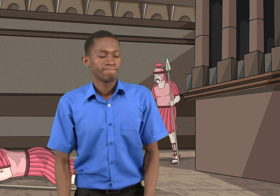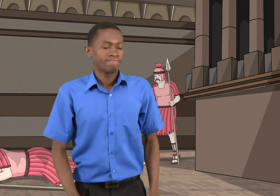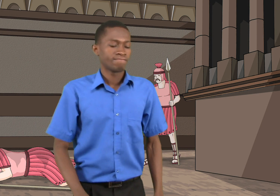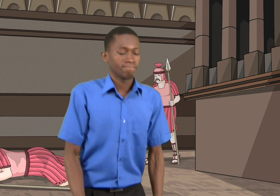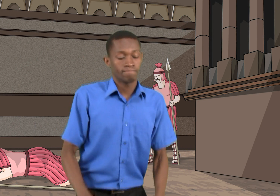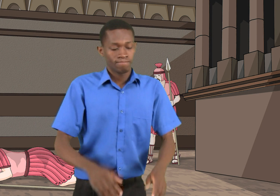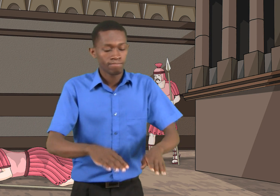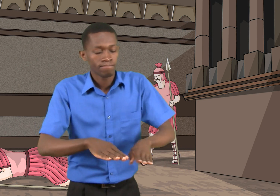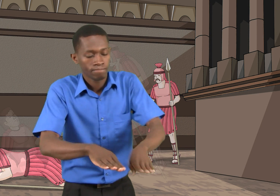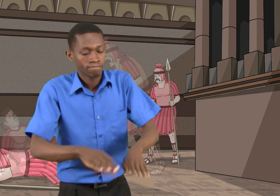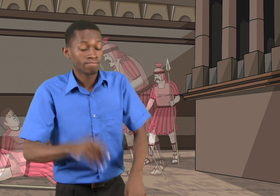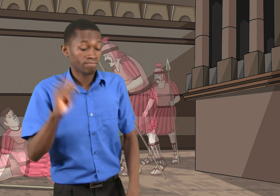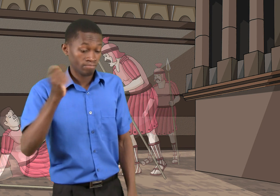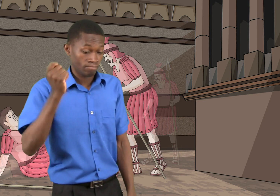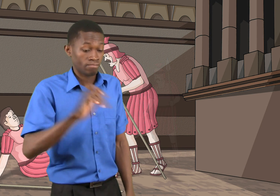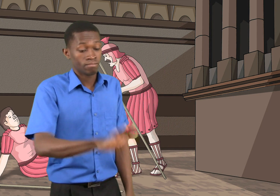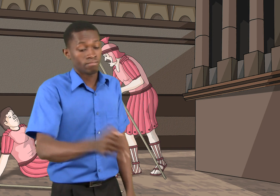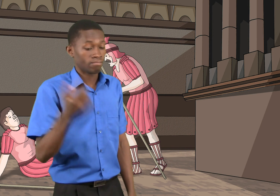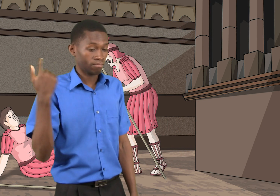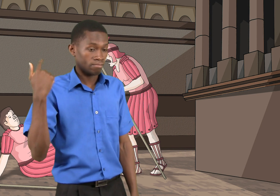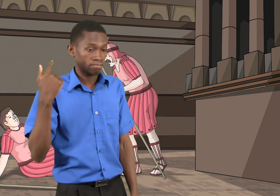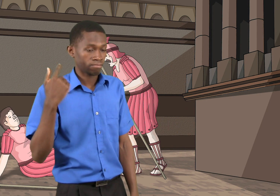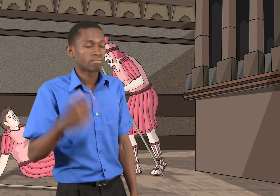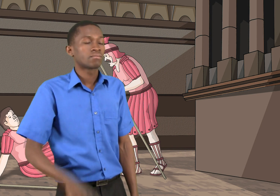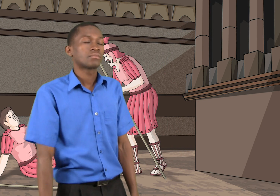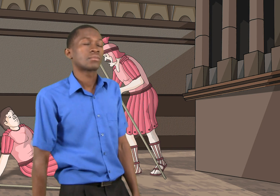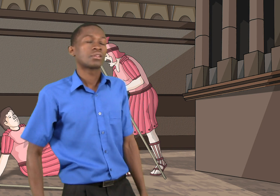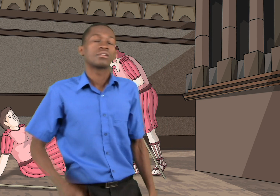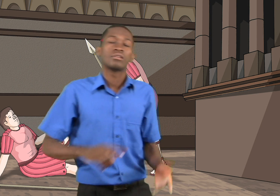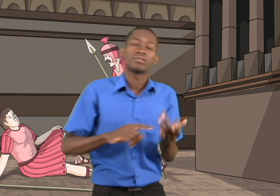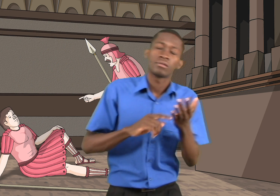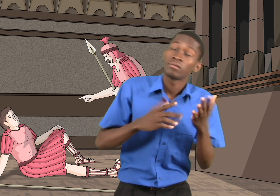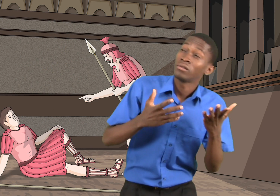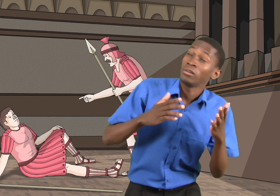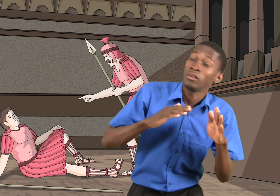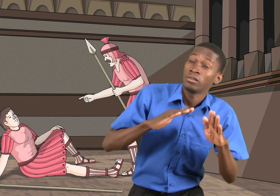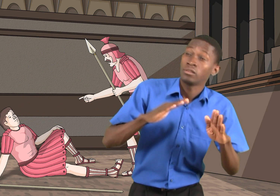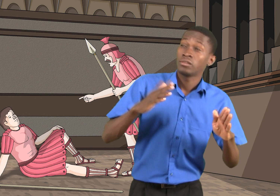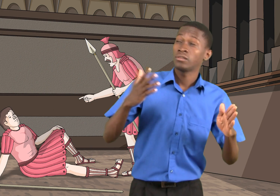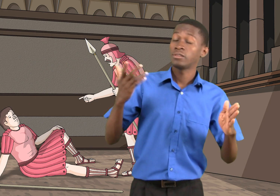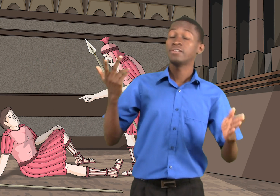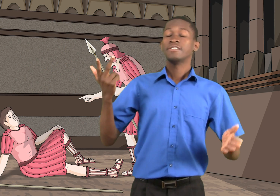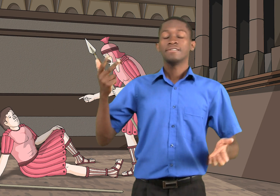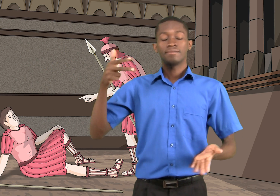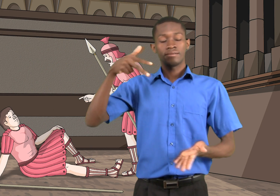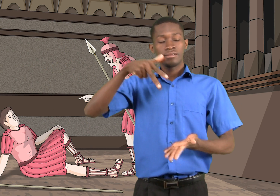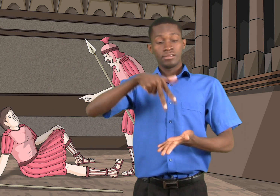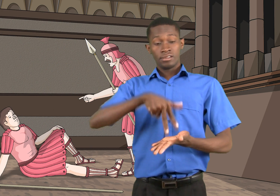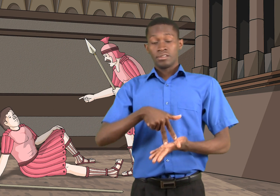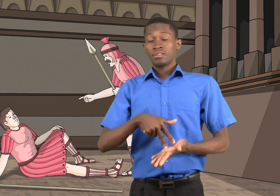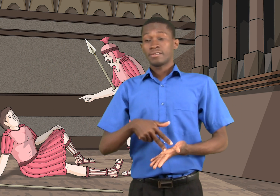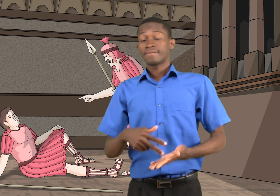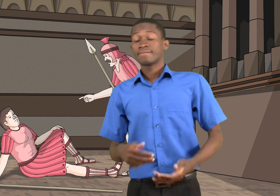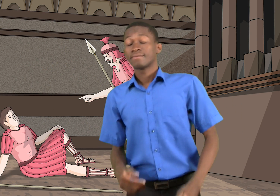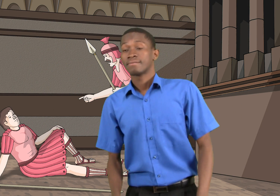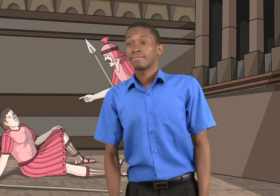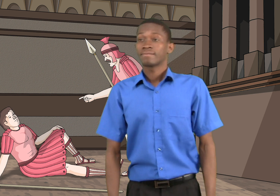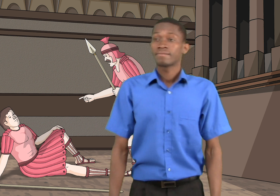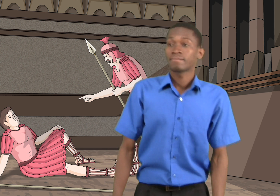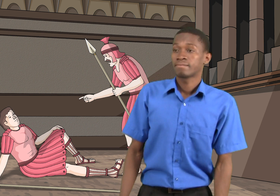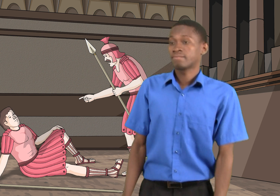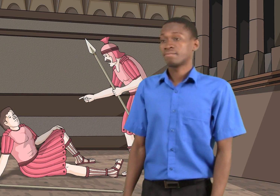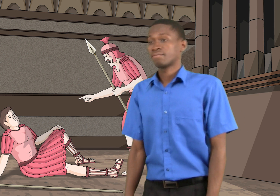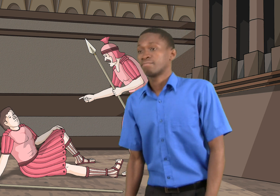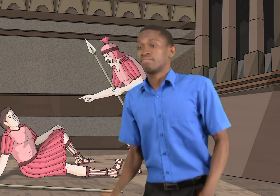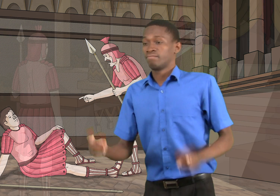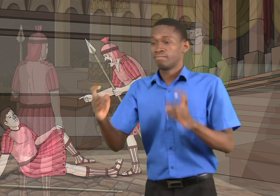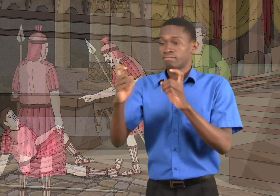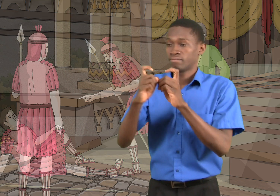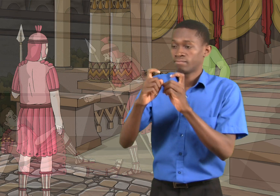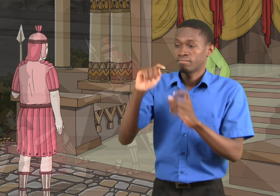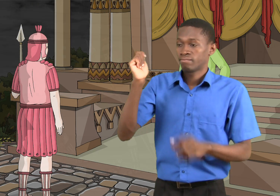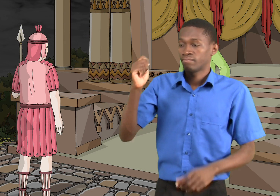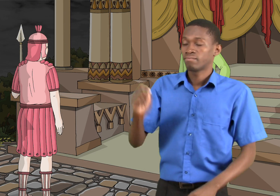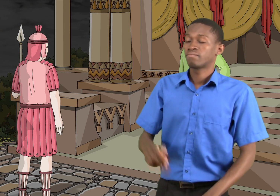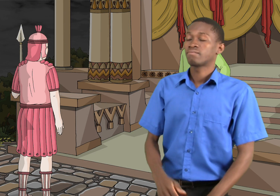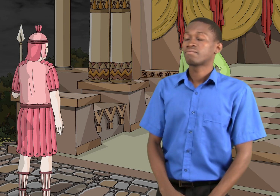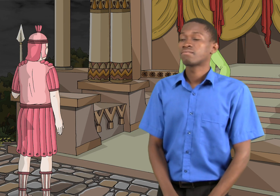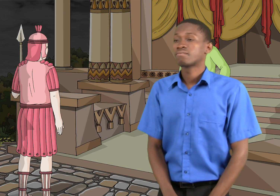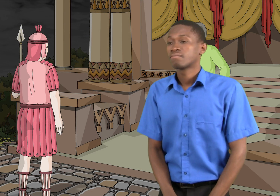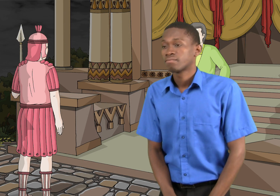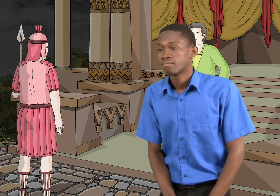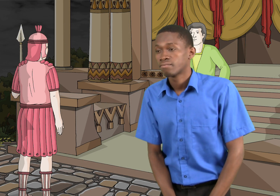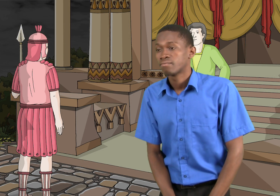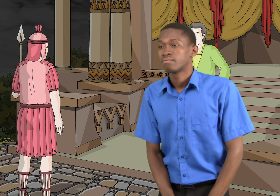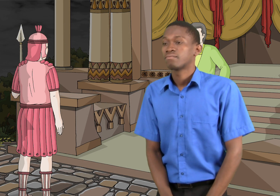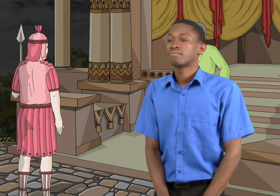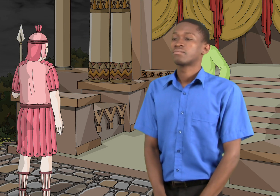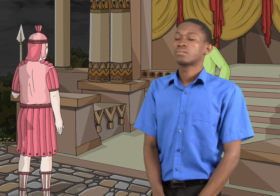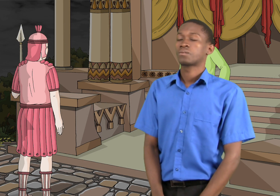And David was told, “Uriah did not go home.”